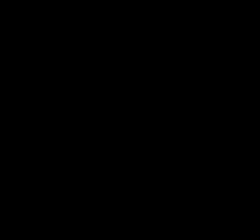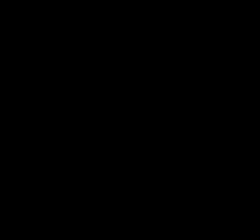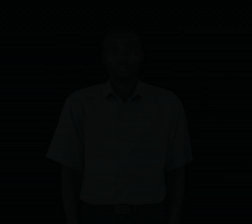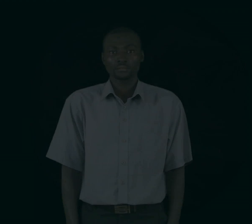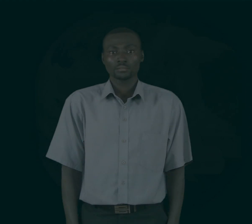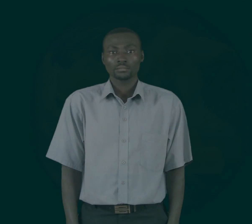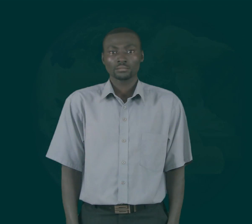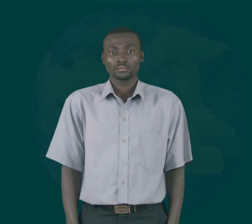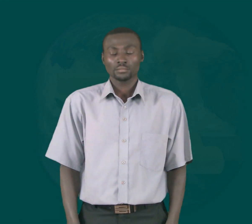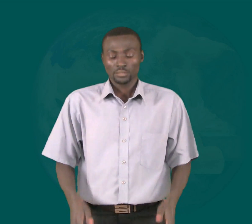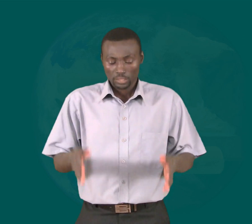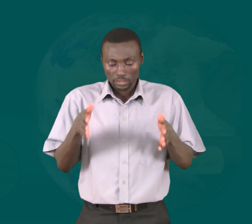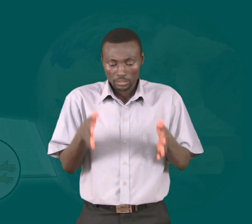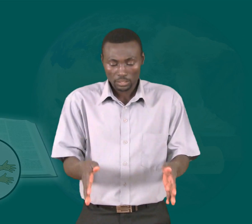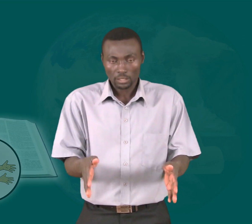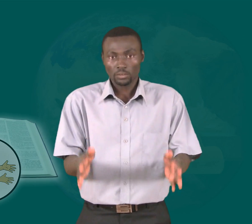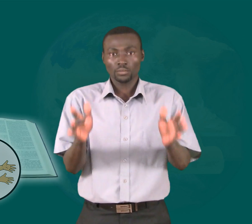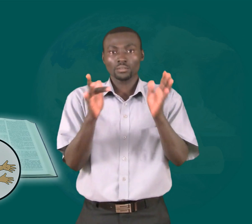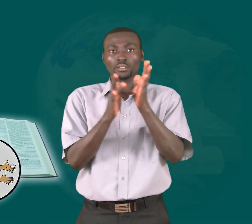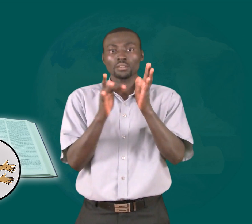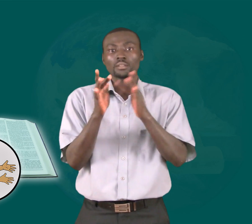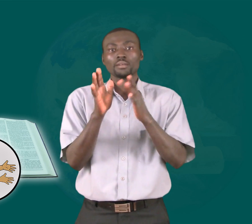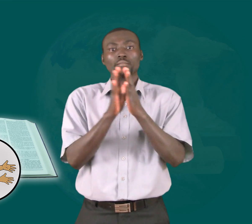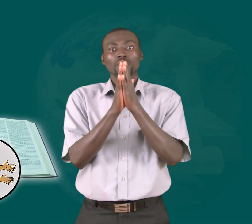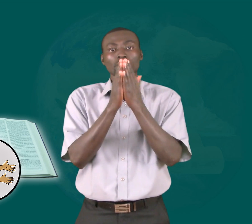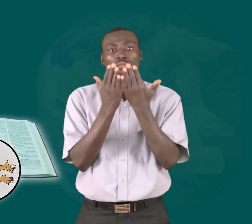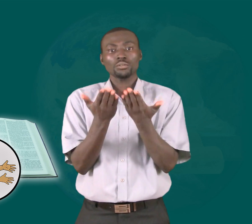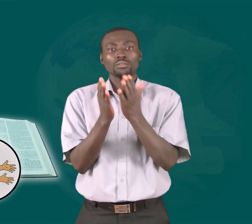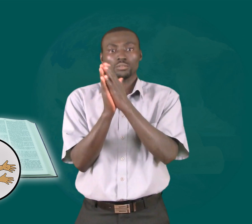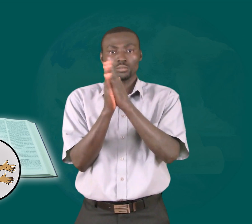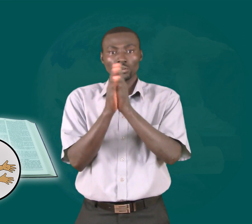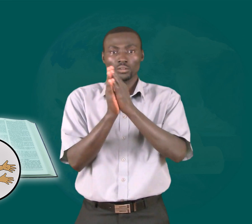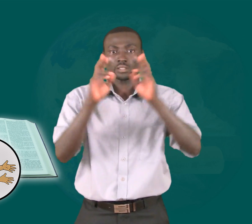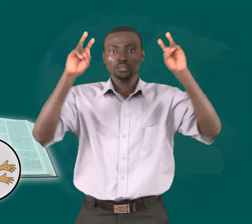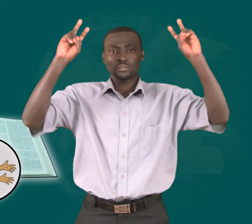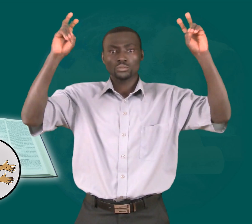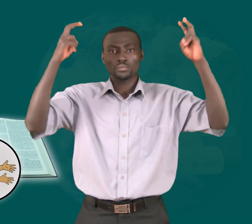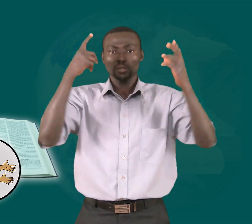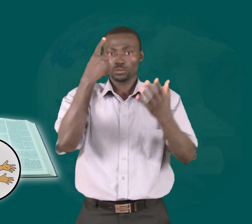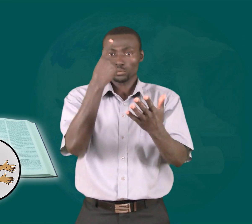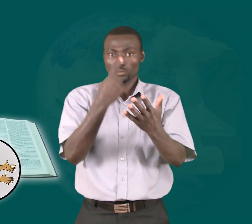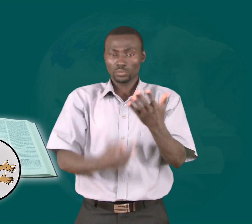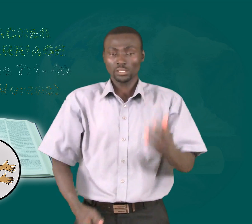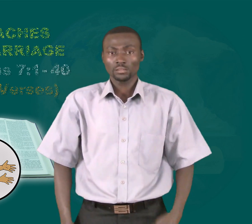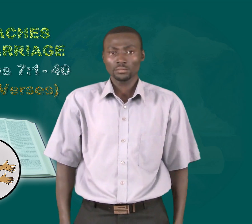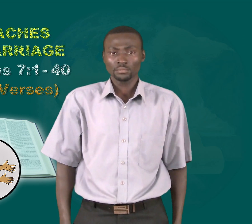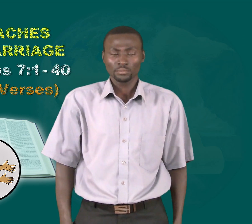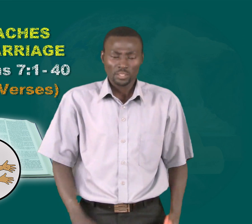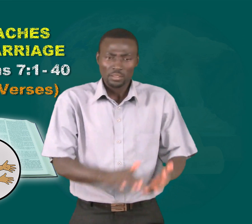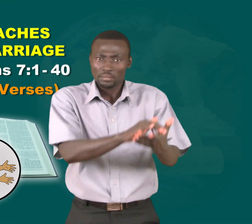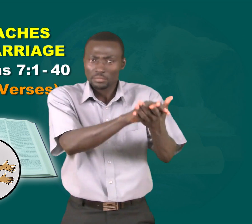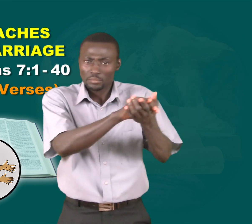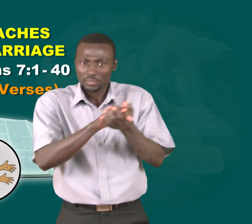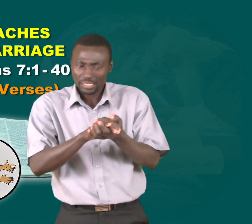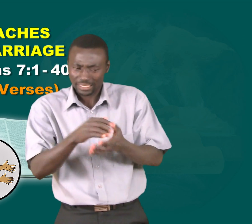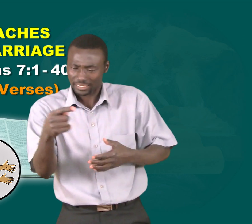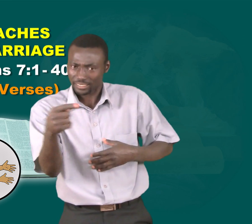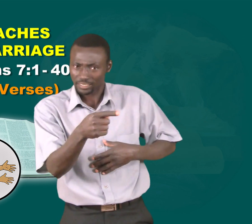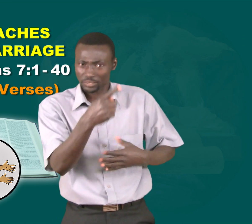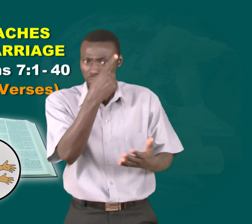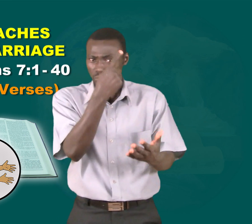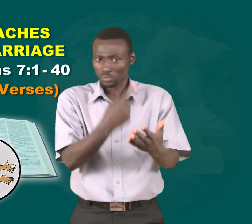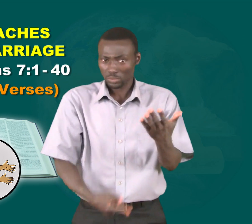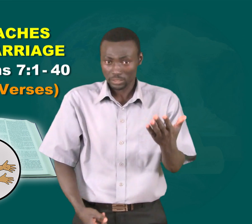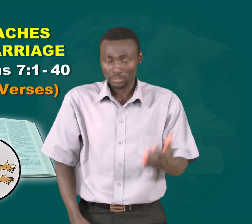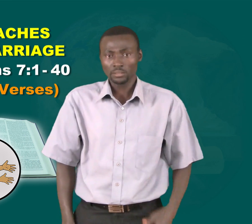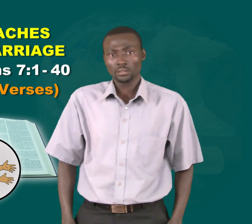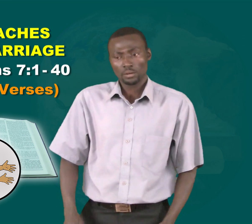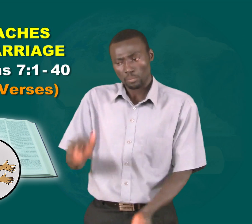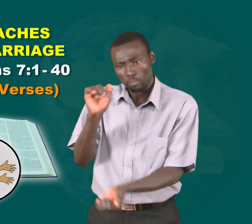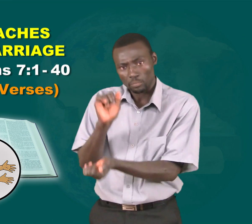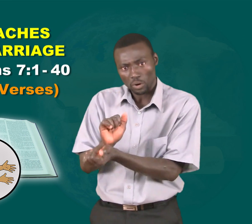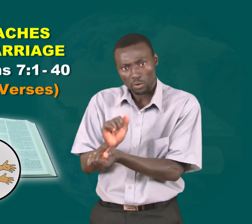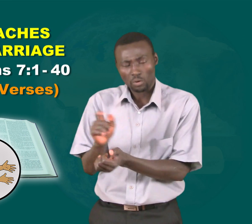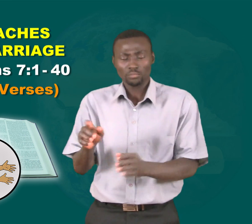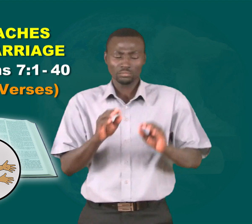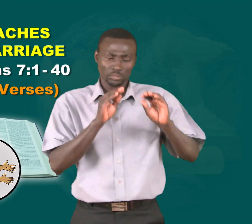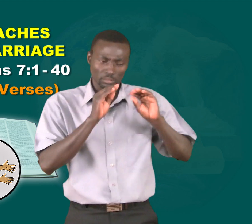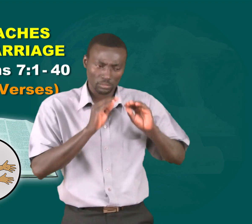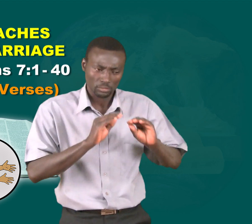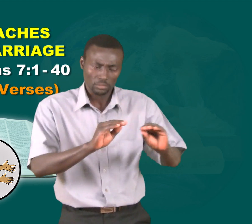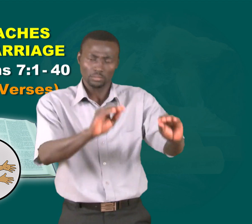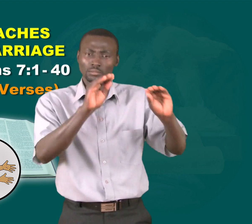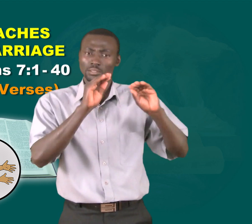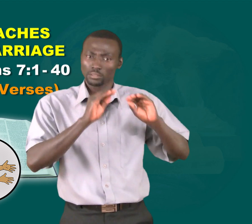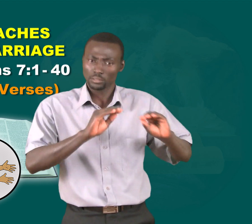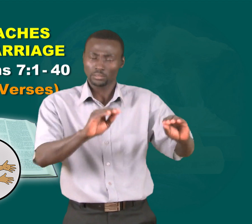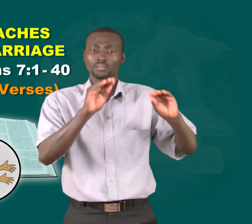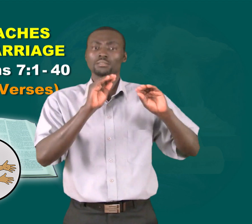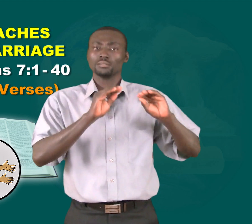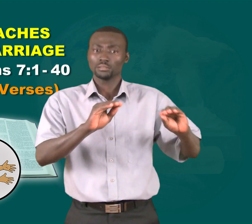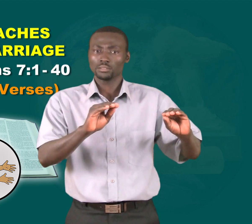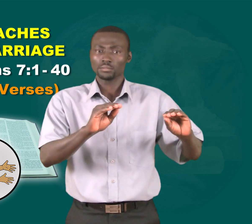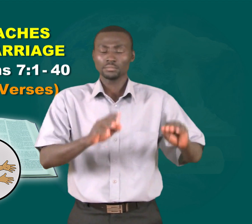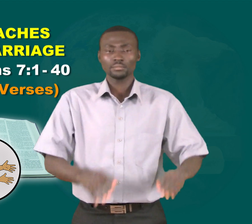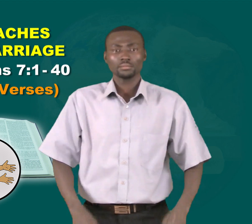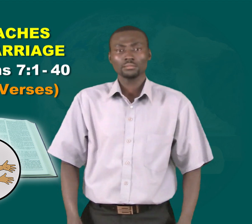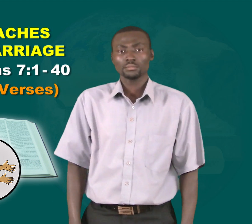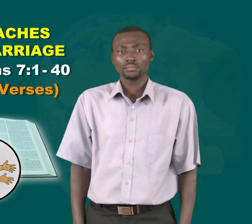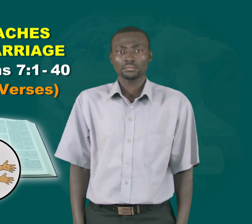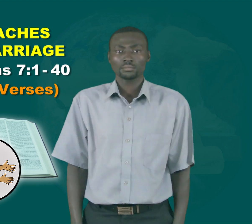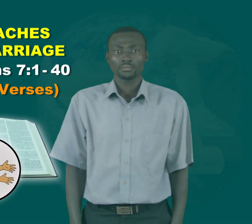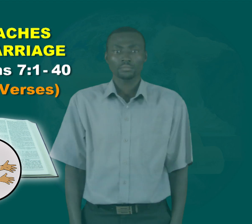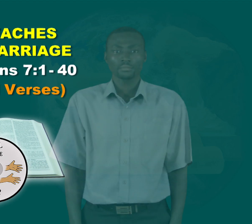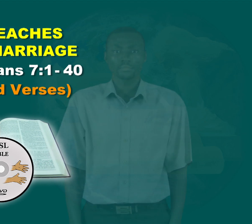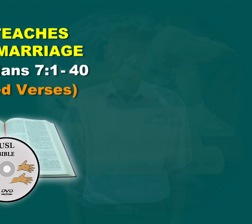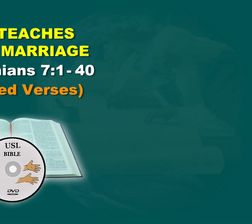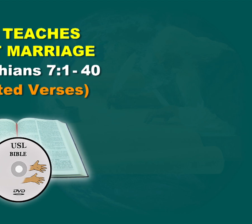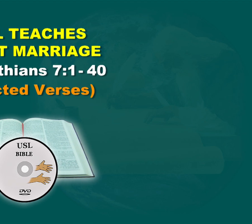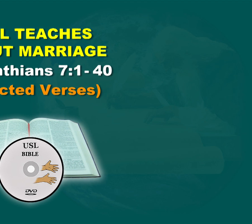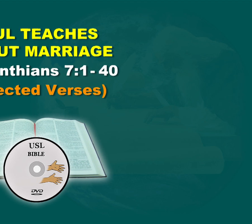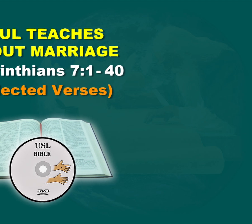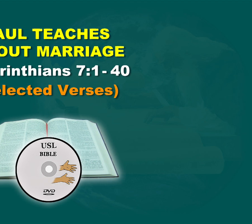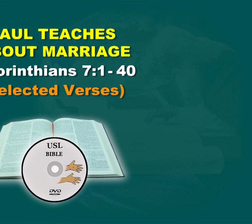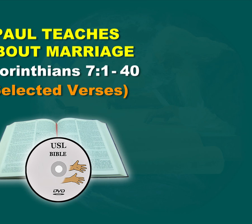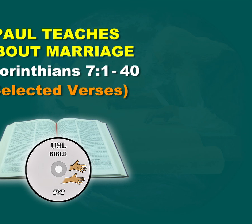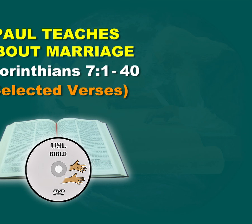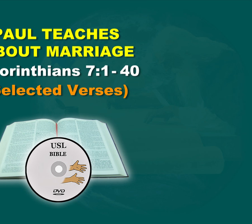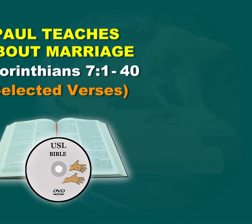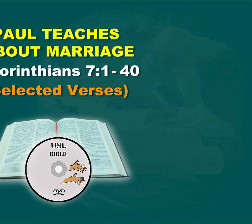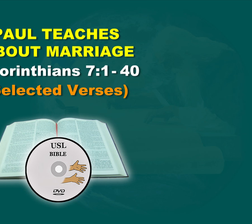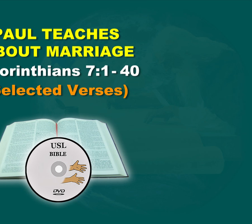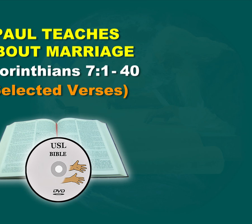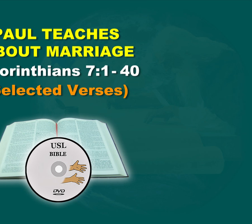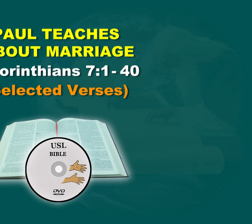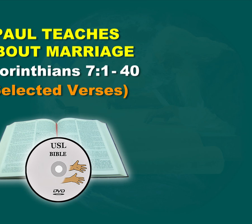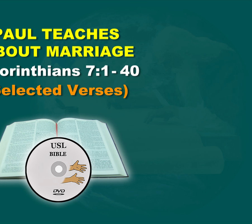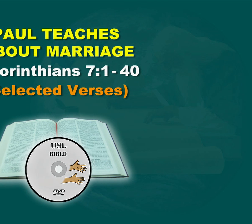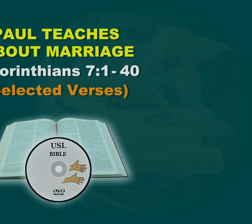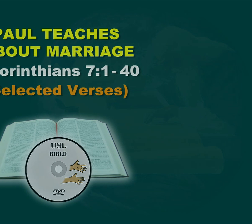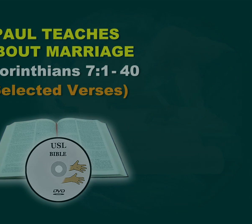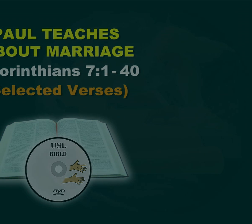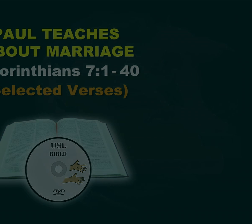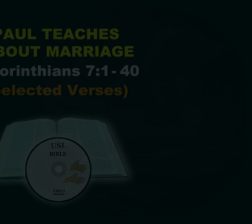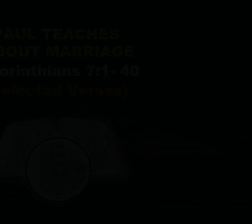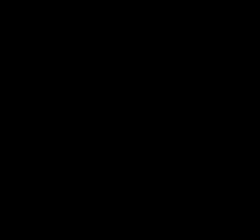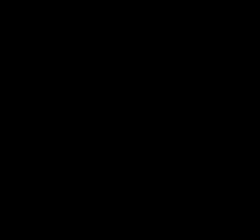Paul teaches about marriage